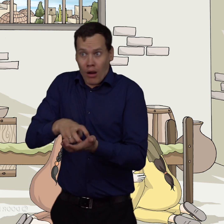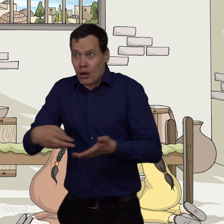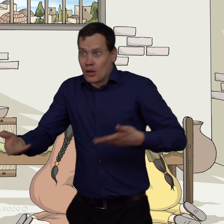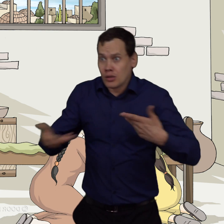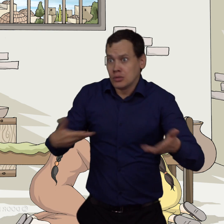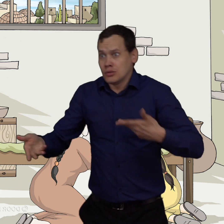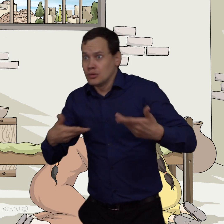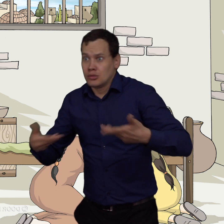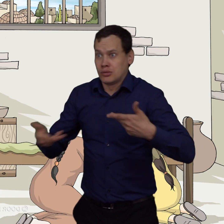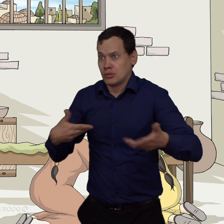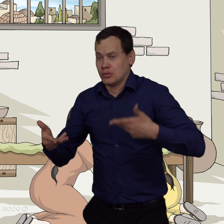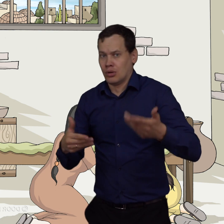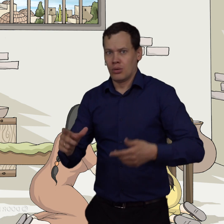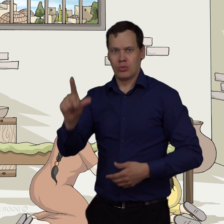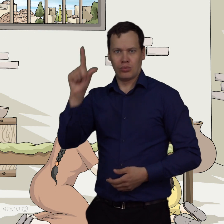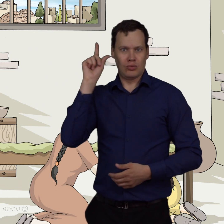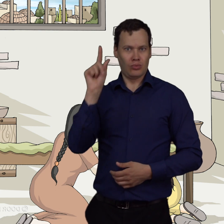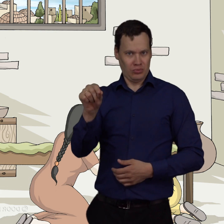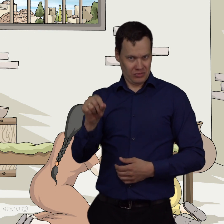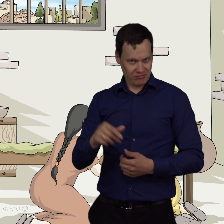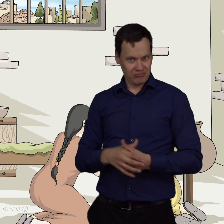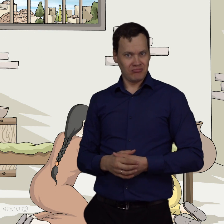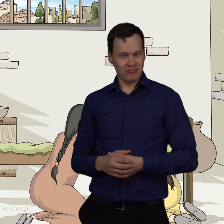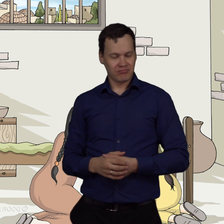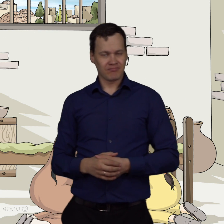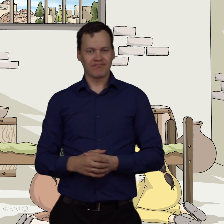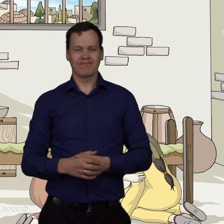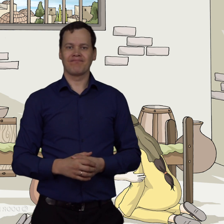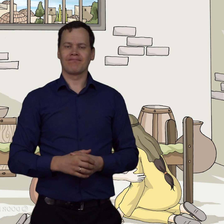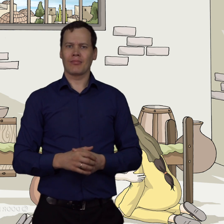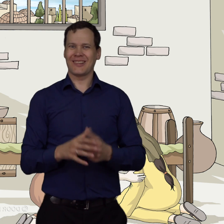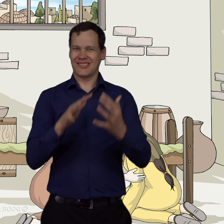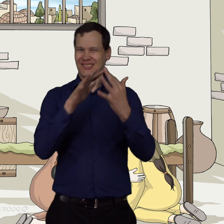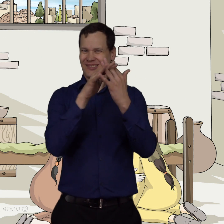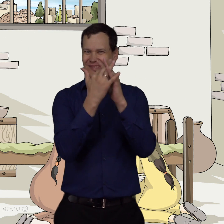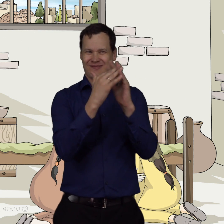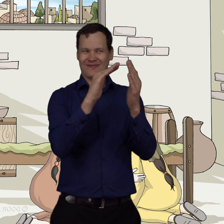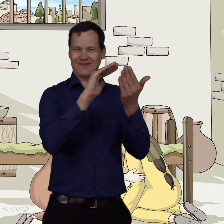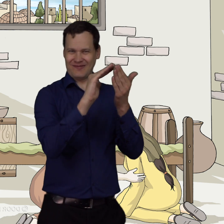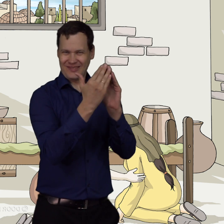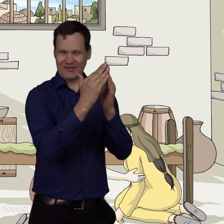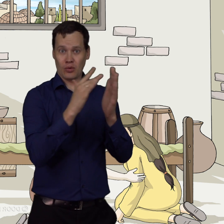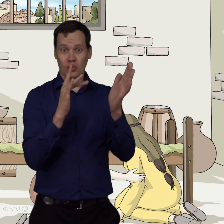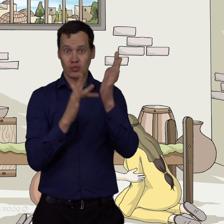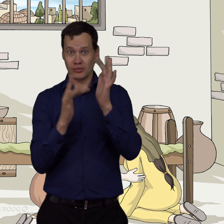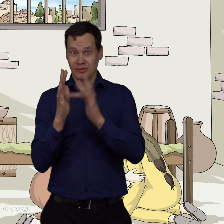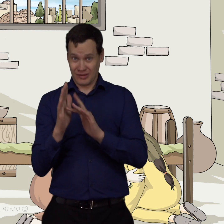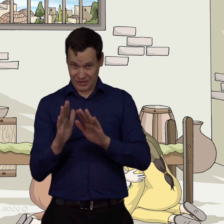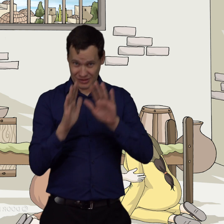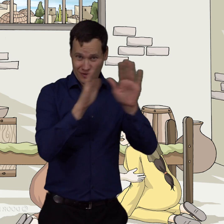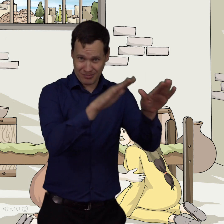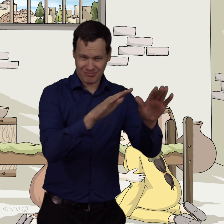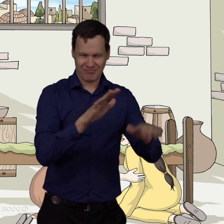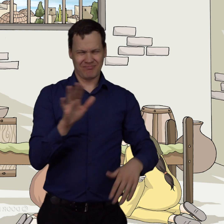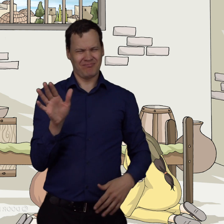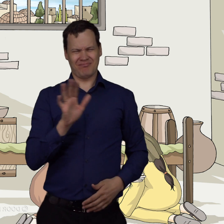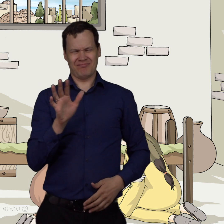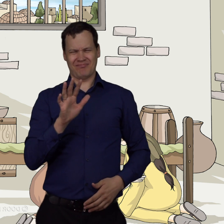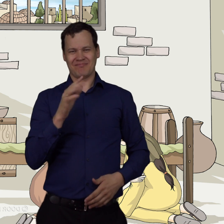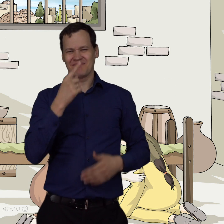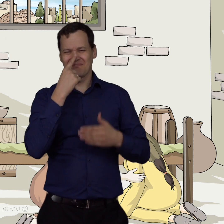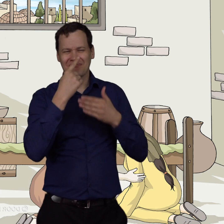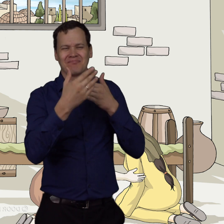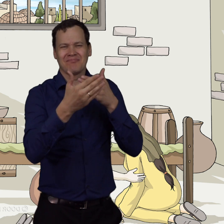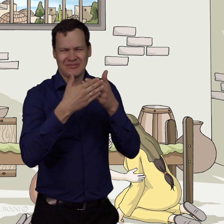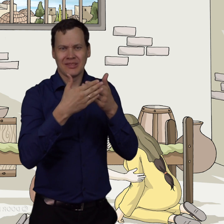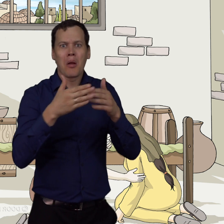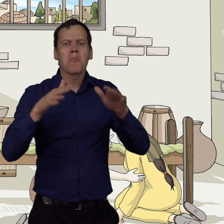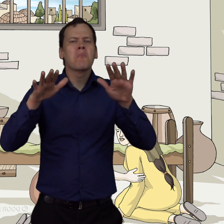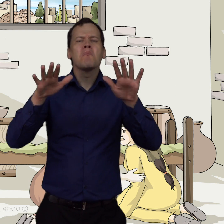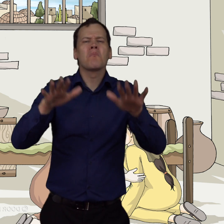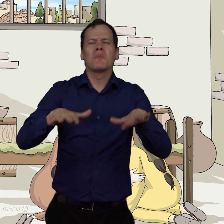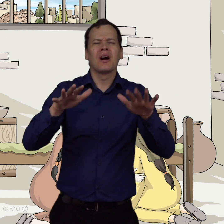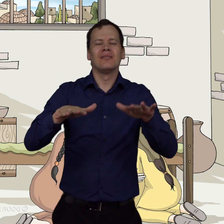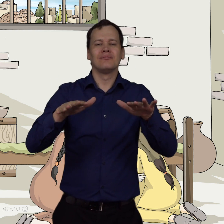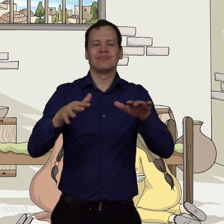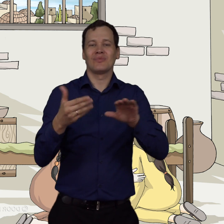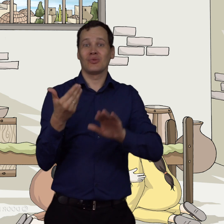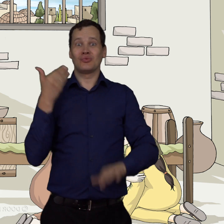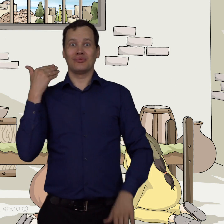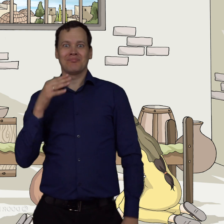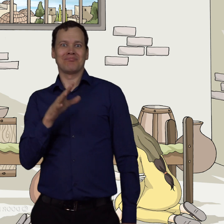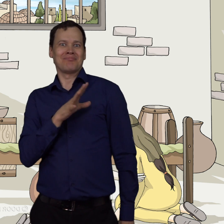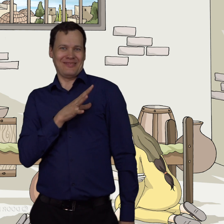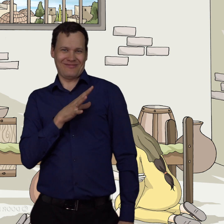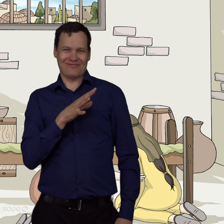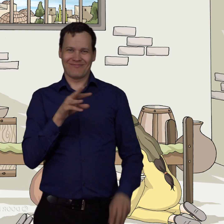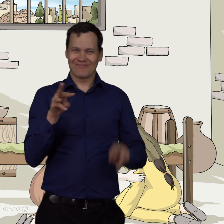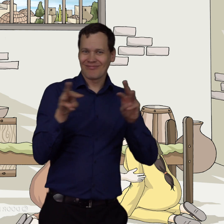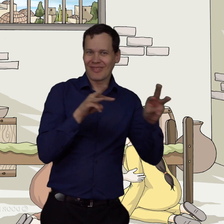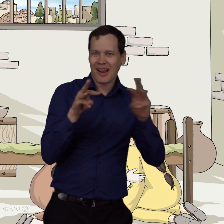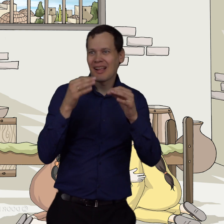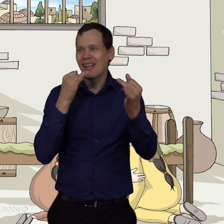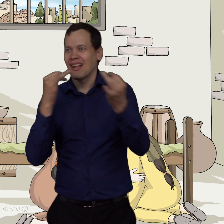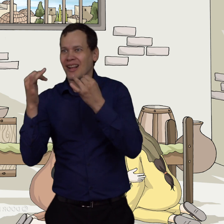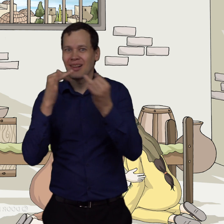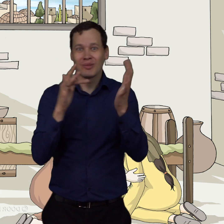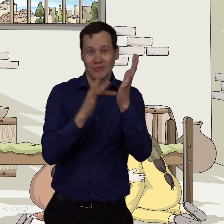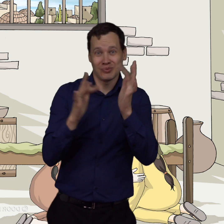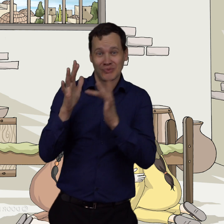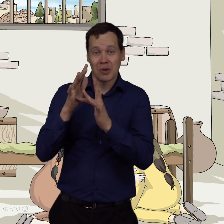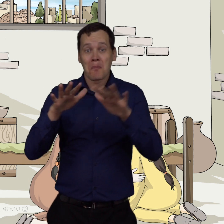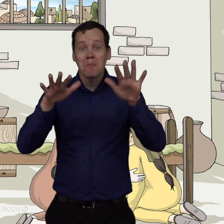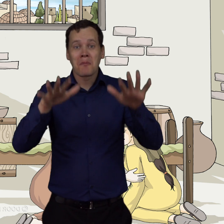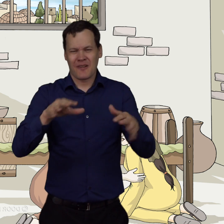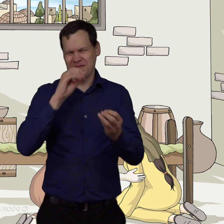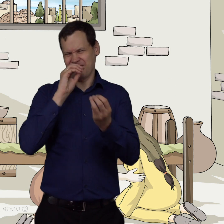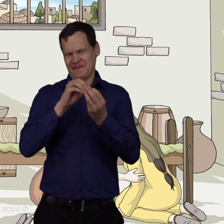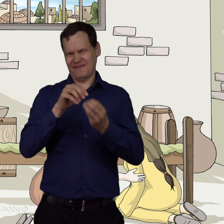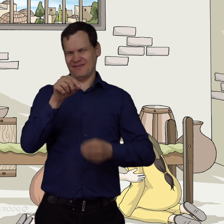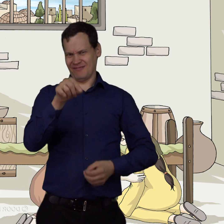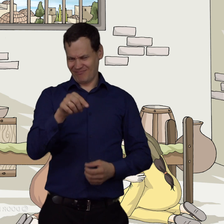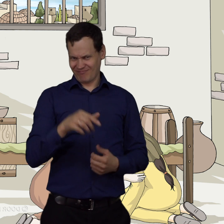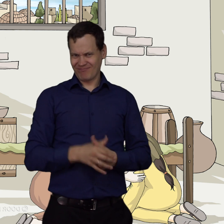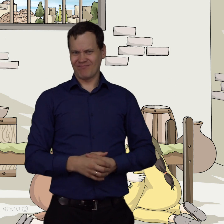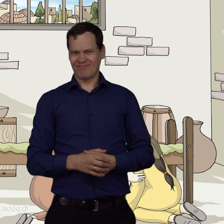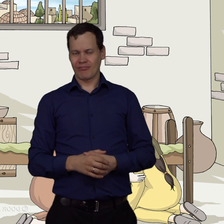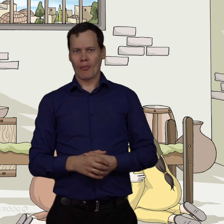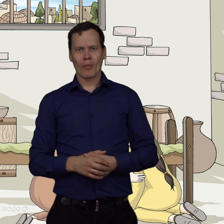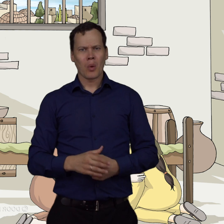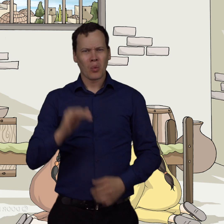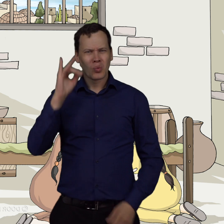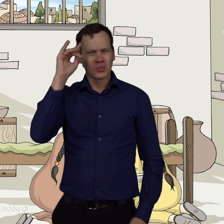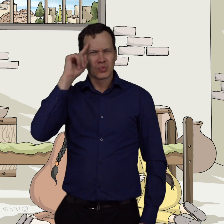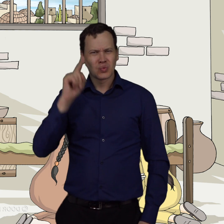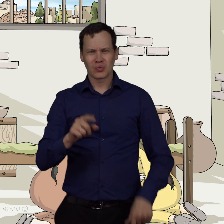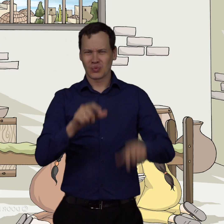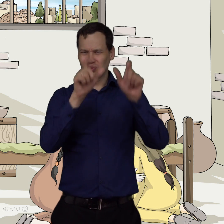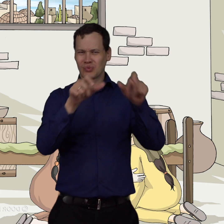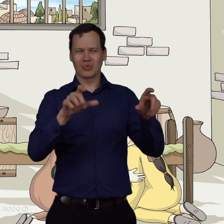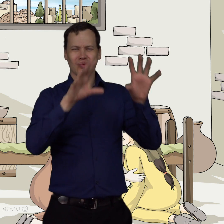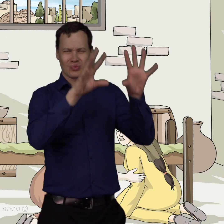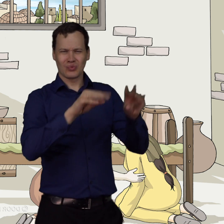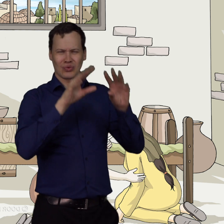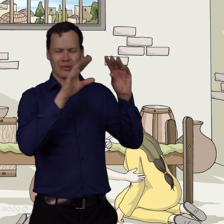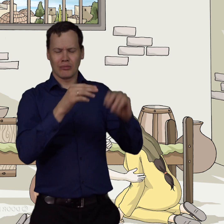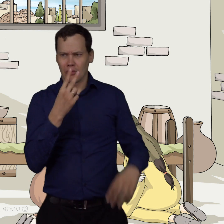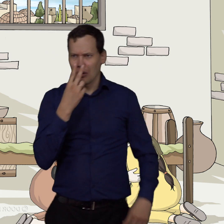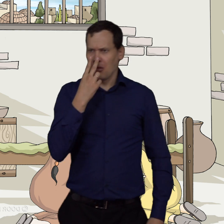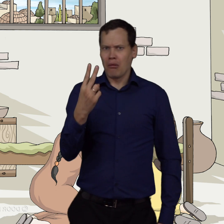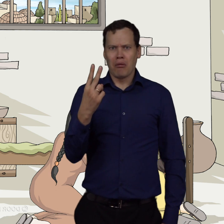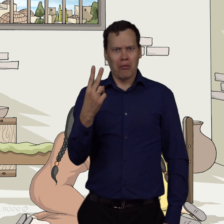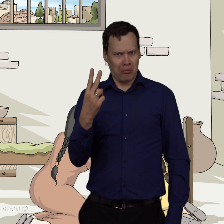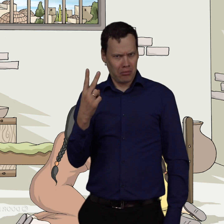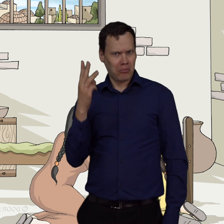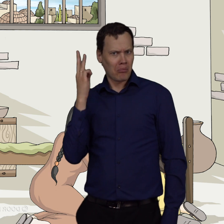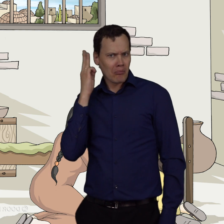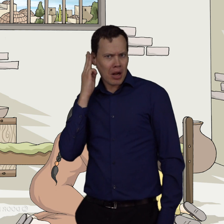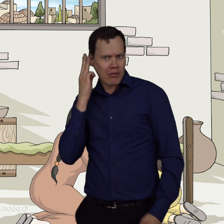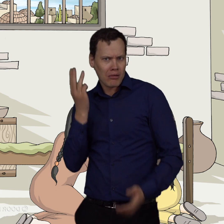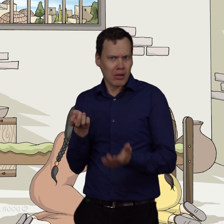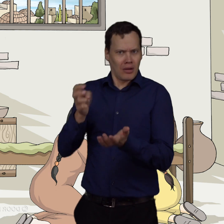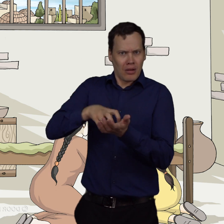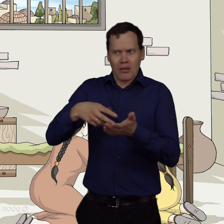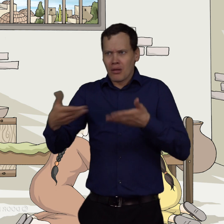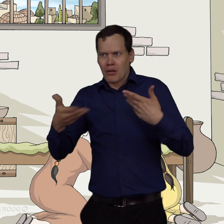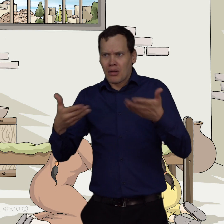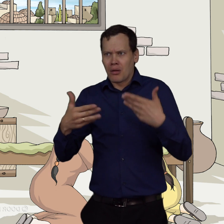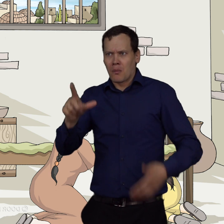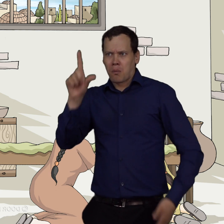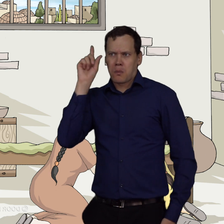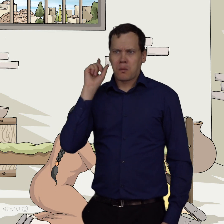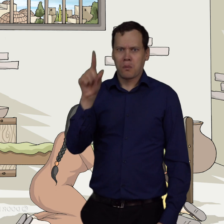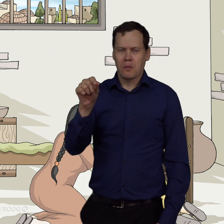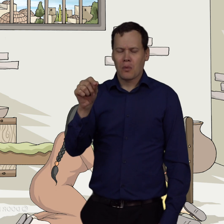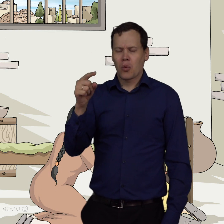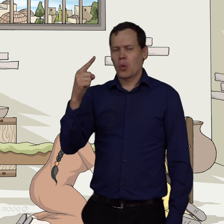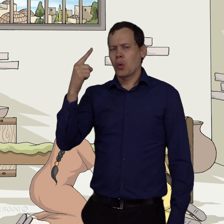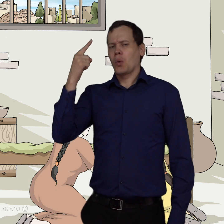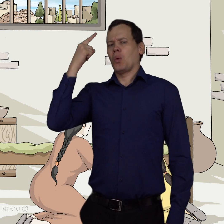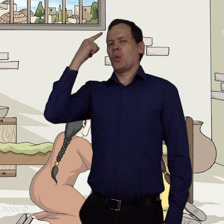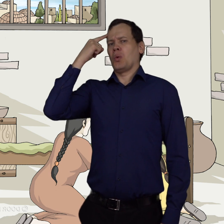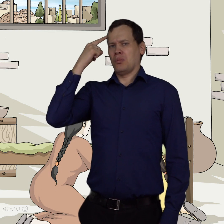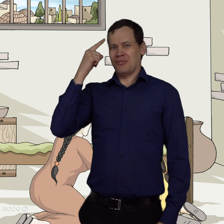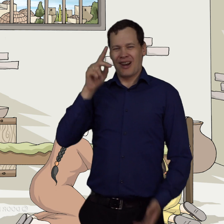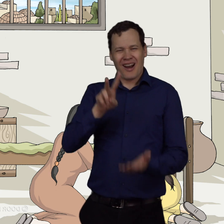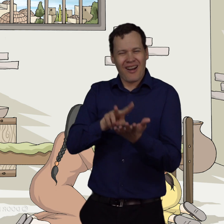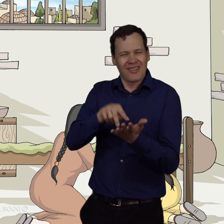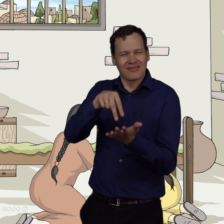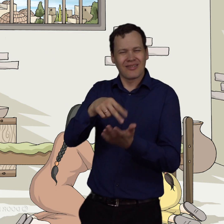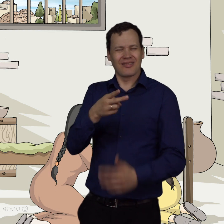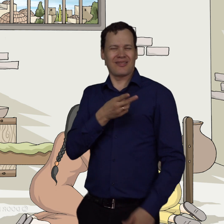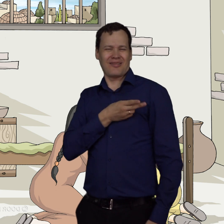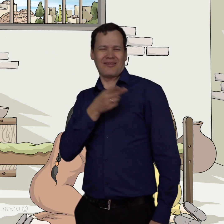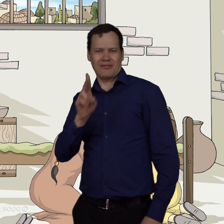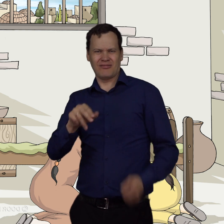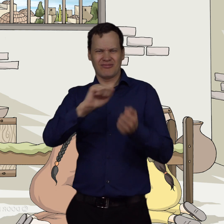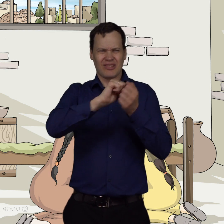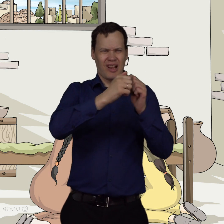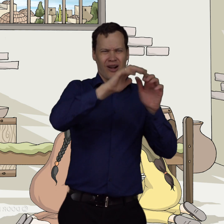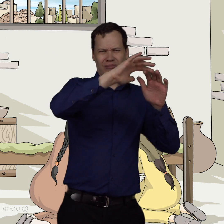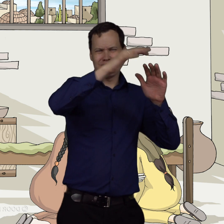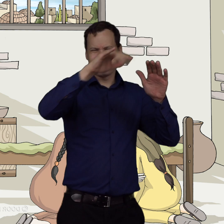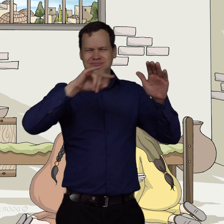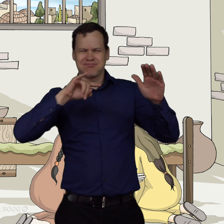And when Mary heard this, she got up quickly and went to Him. Now Jesus had not yet entered the village, but was still at the place where Martha had met Him.